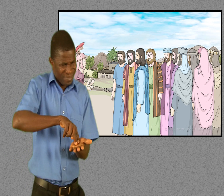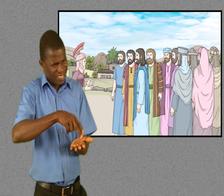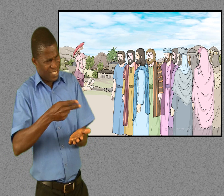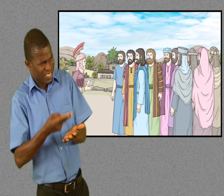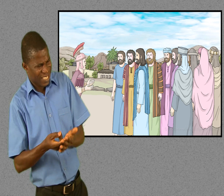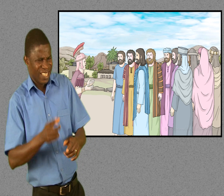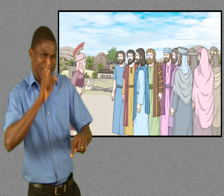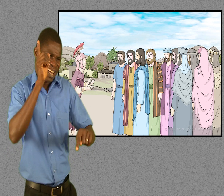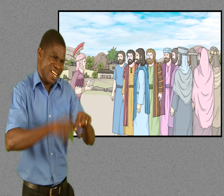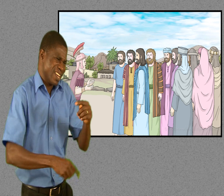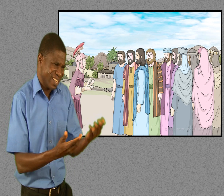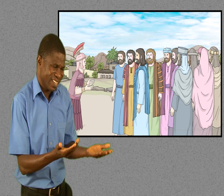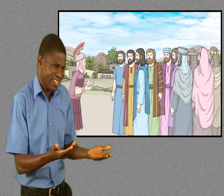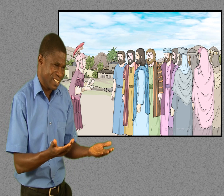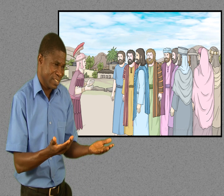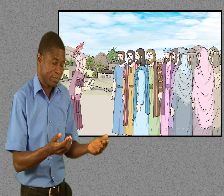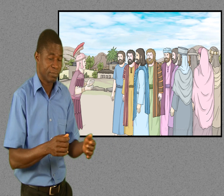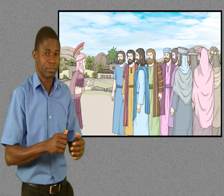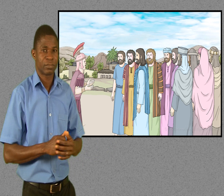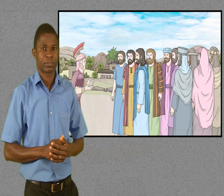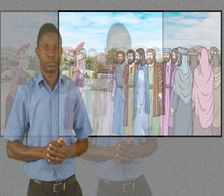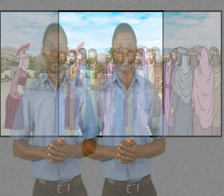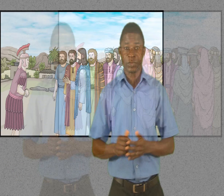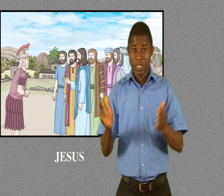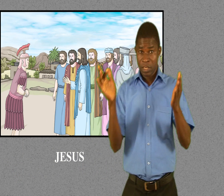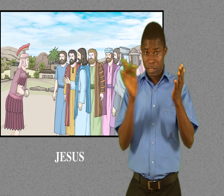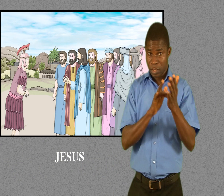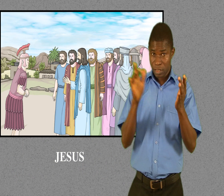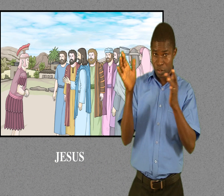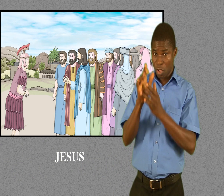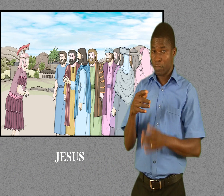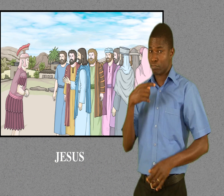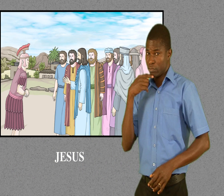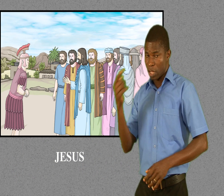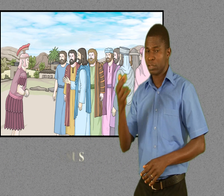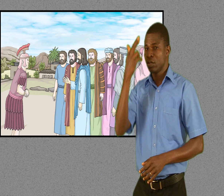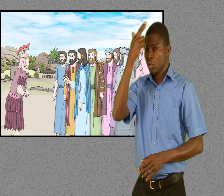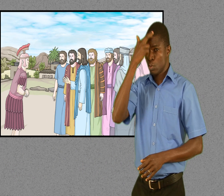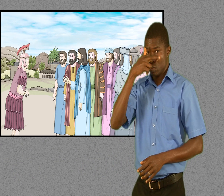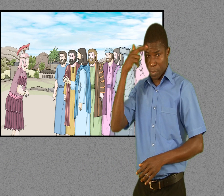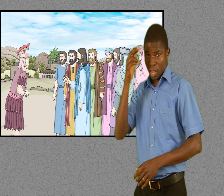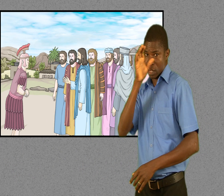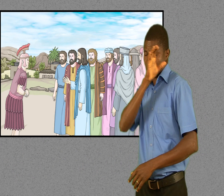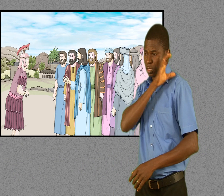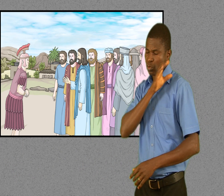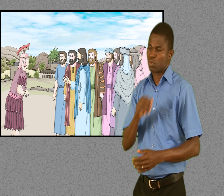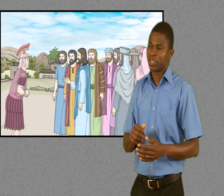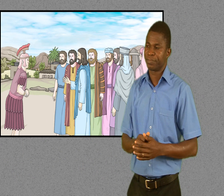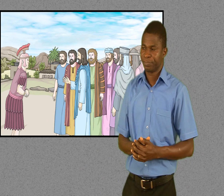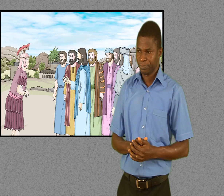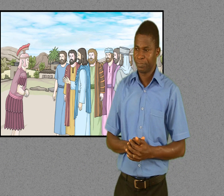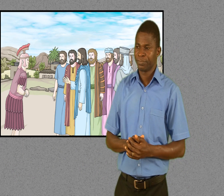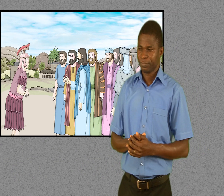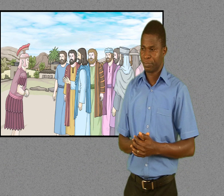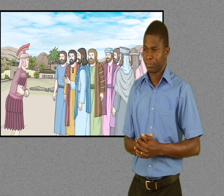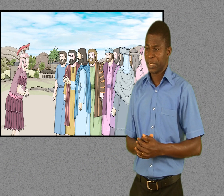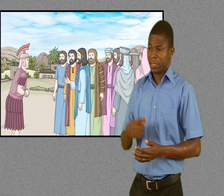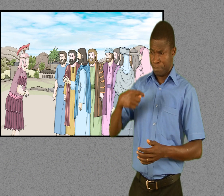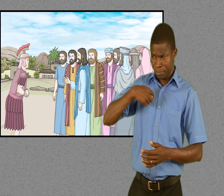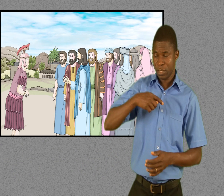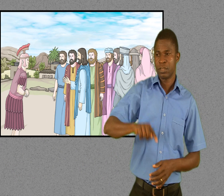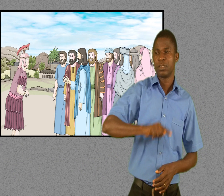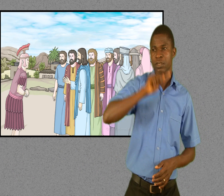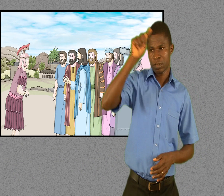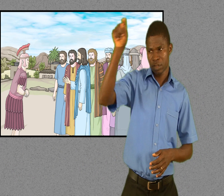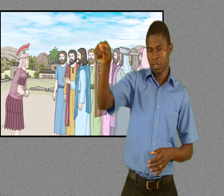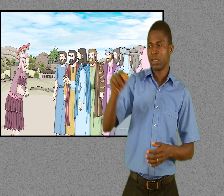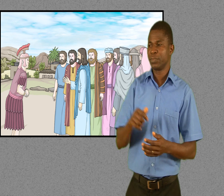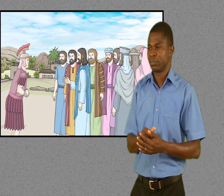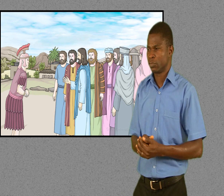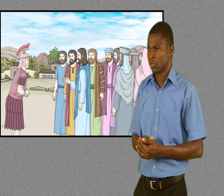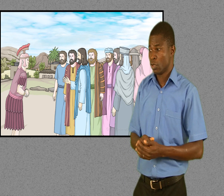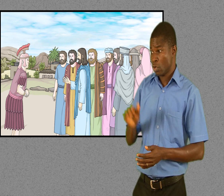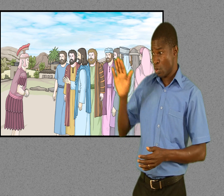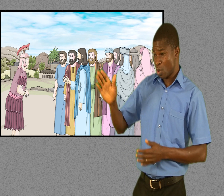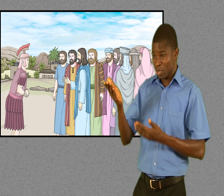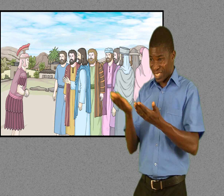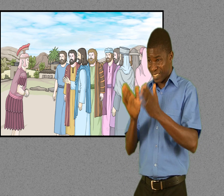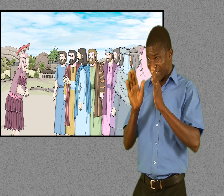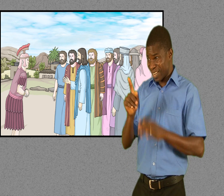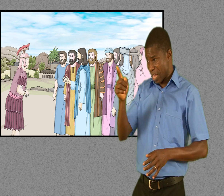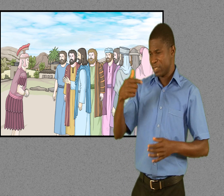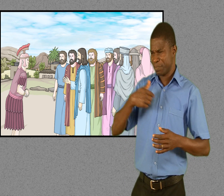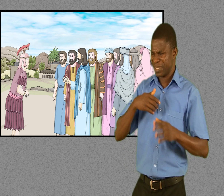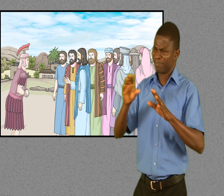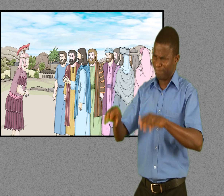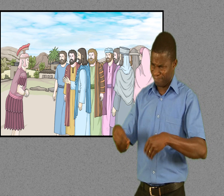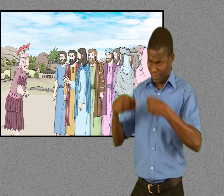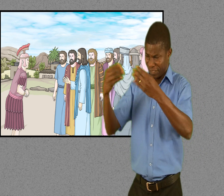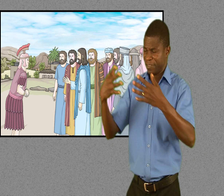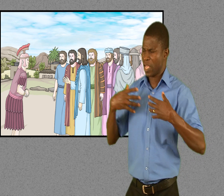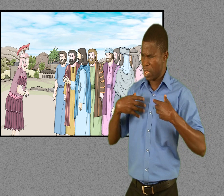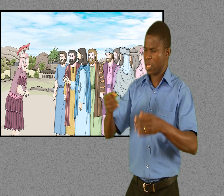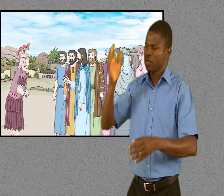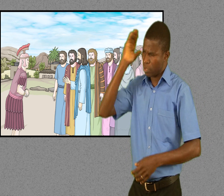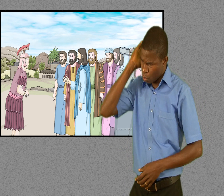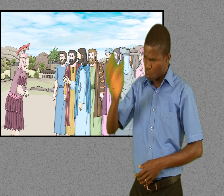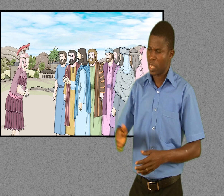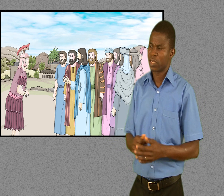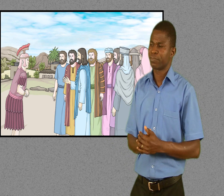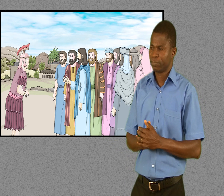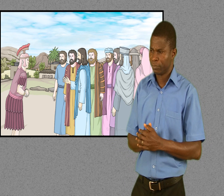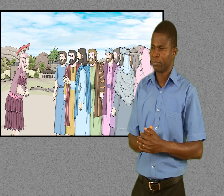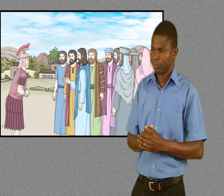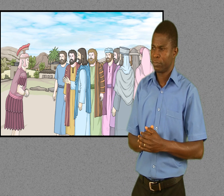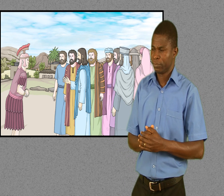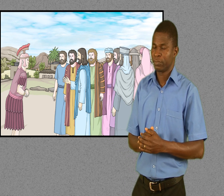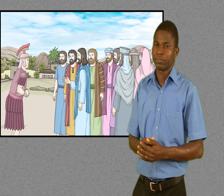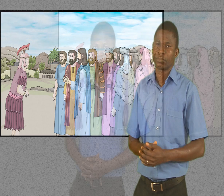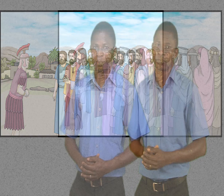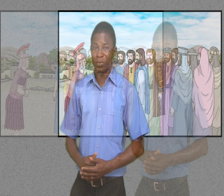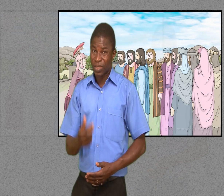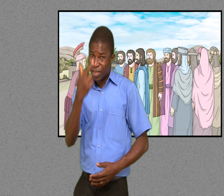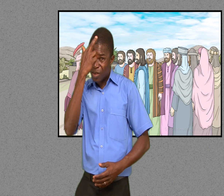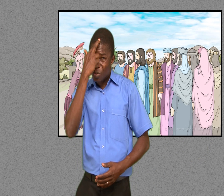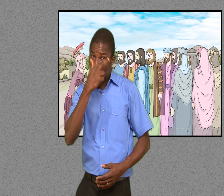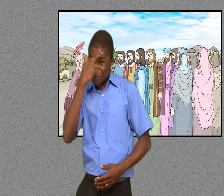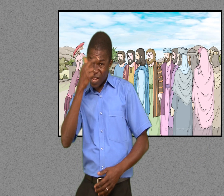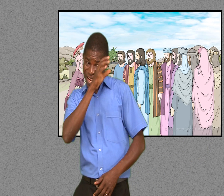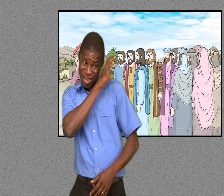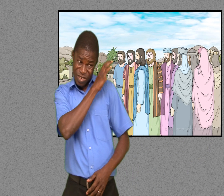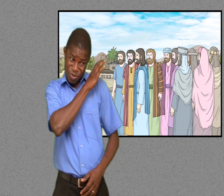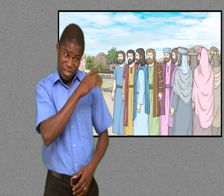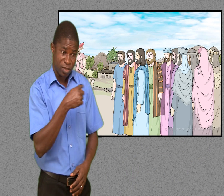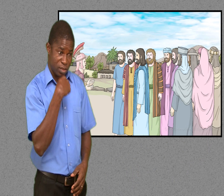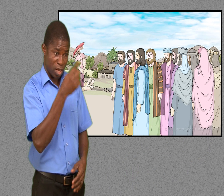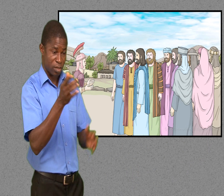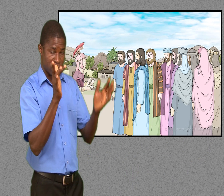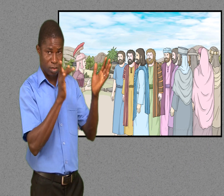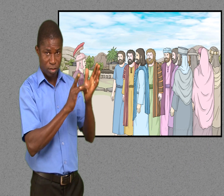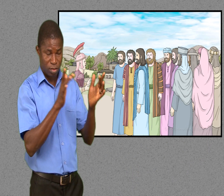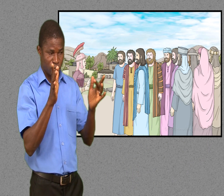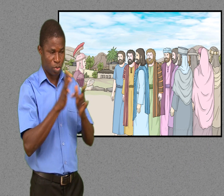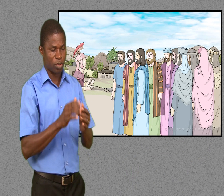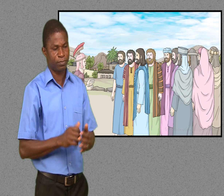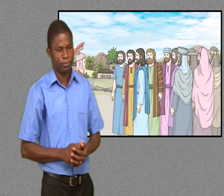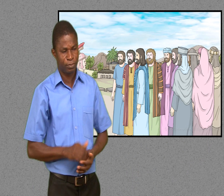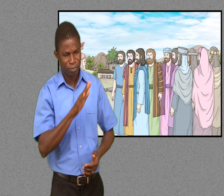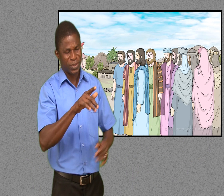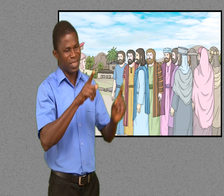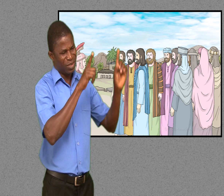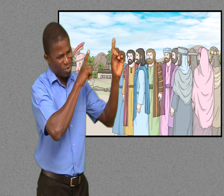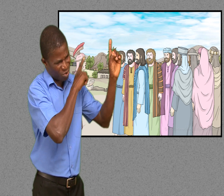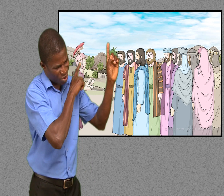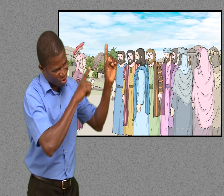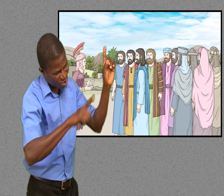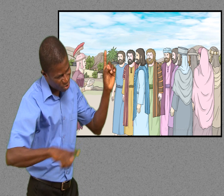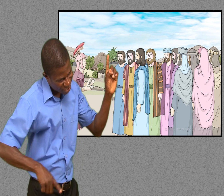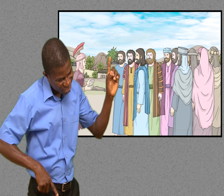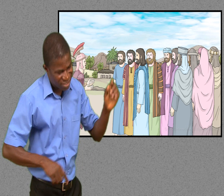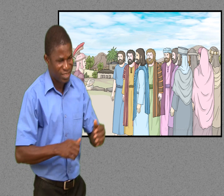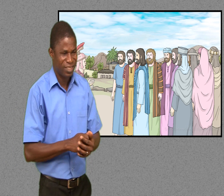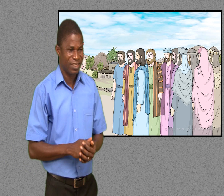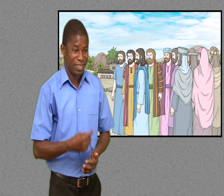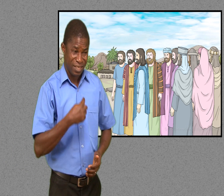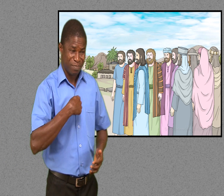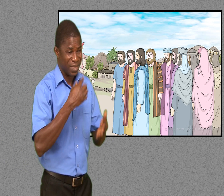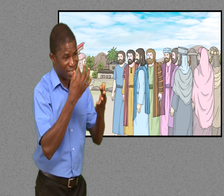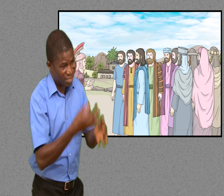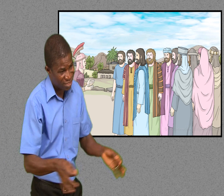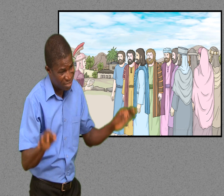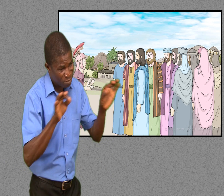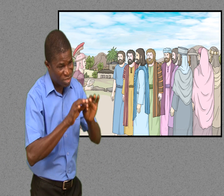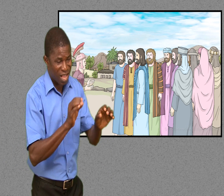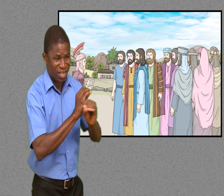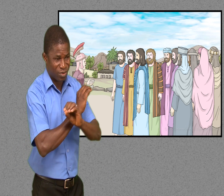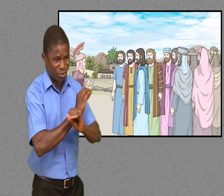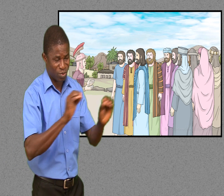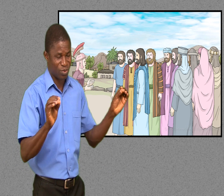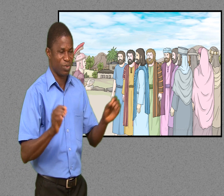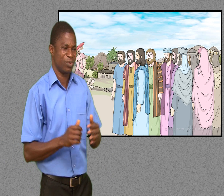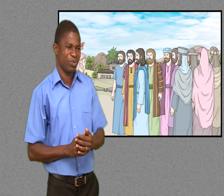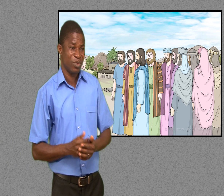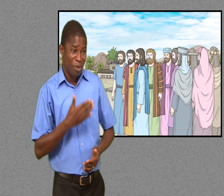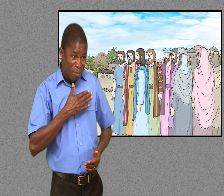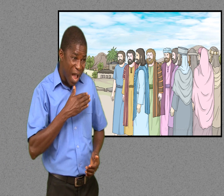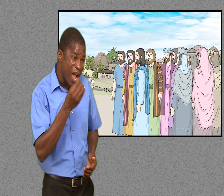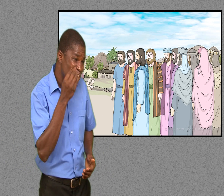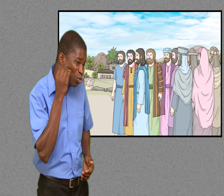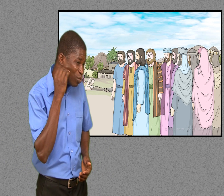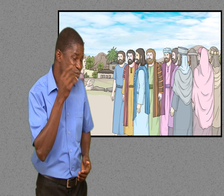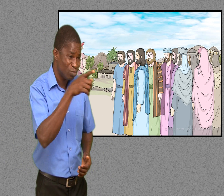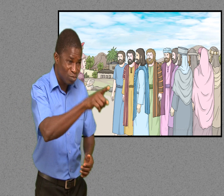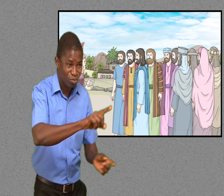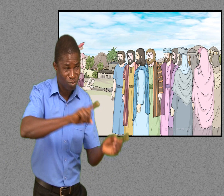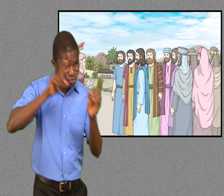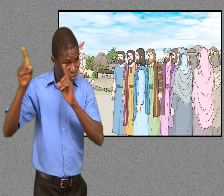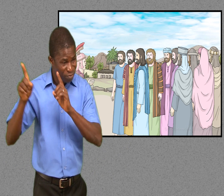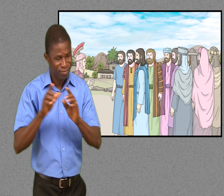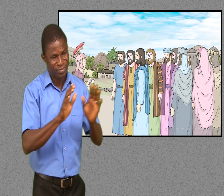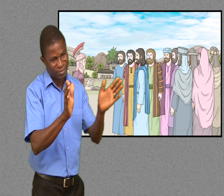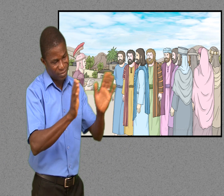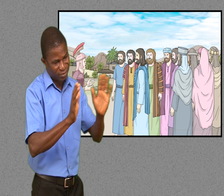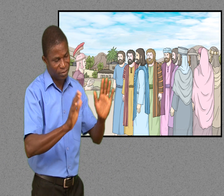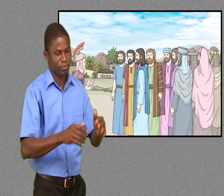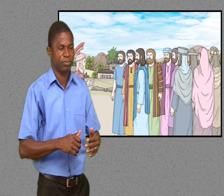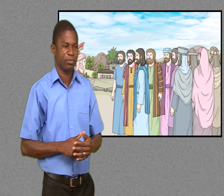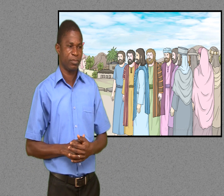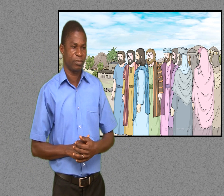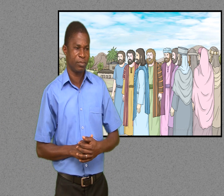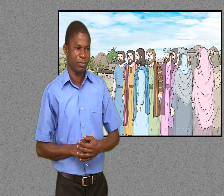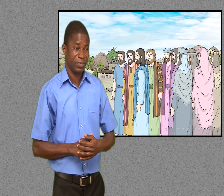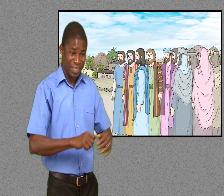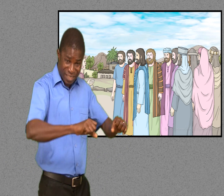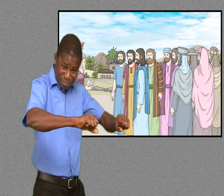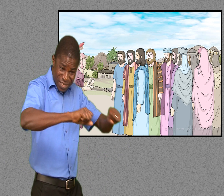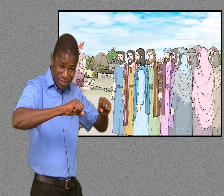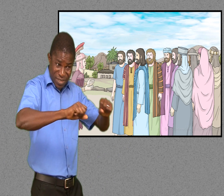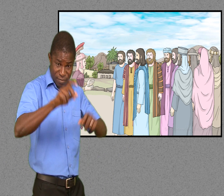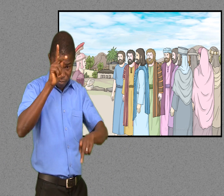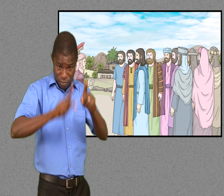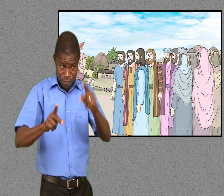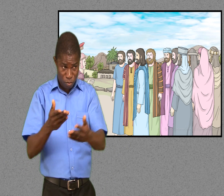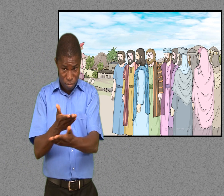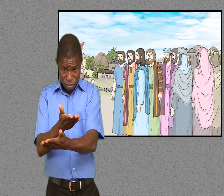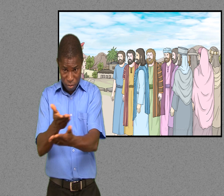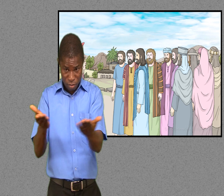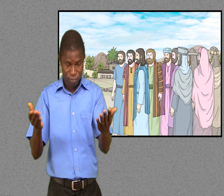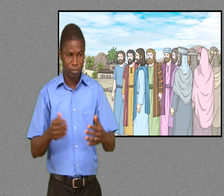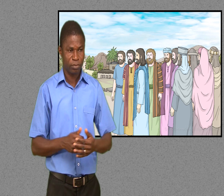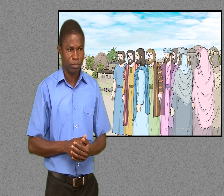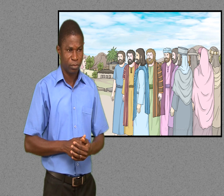The centurion answered, “Lord, I am not worthy to have You come under my roof.